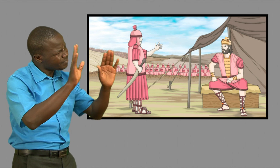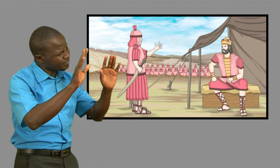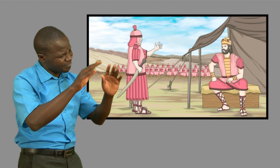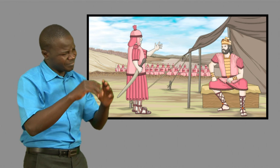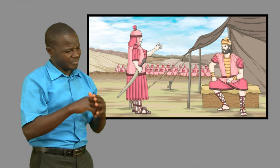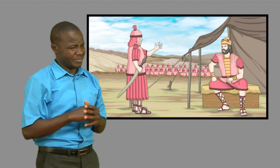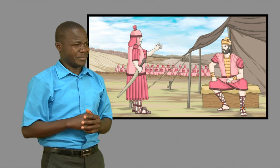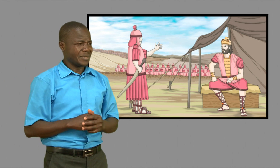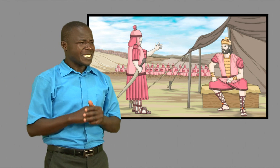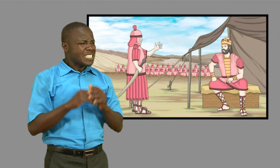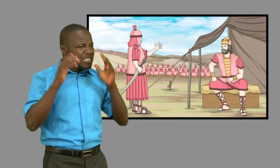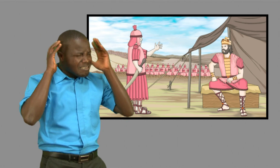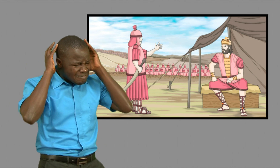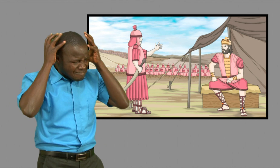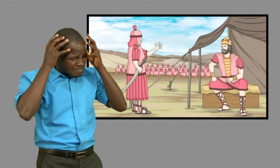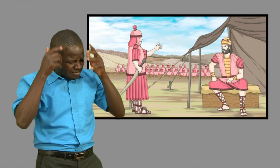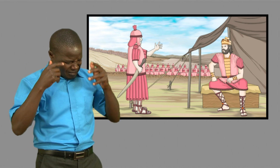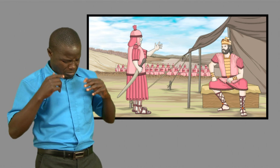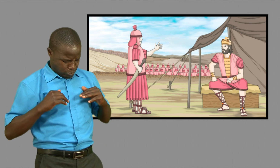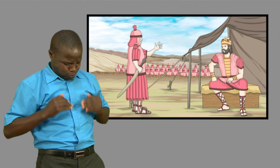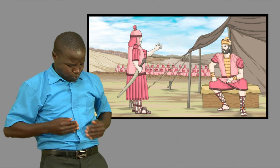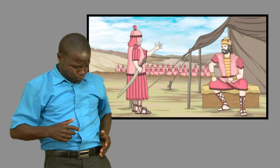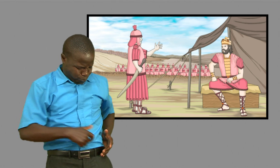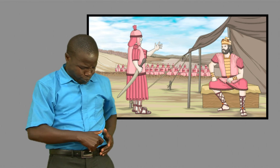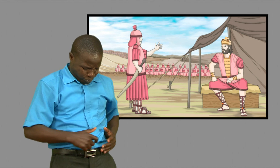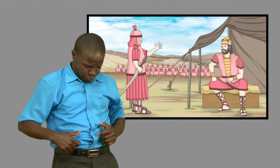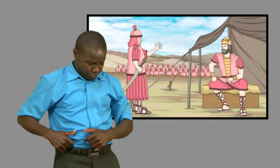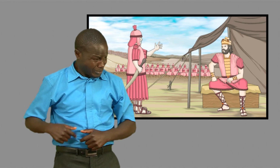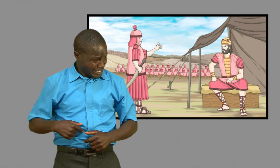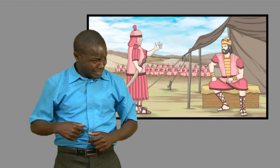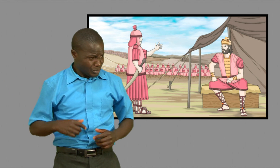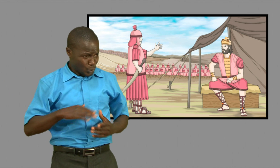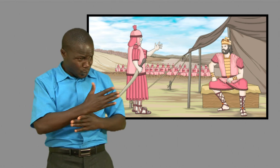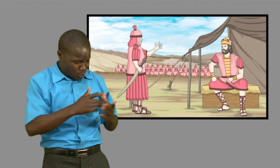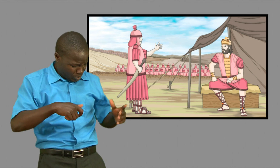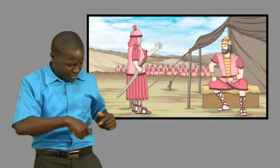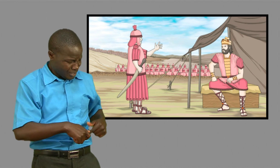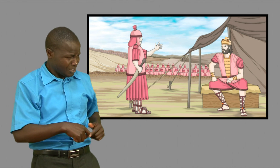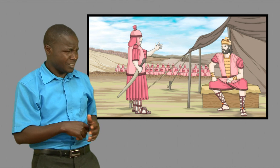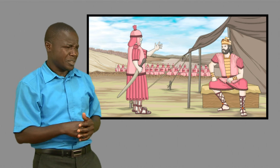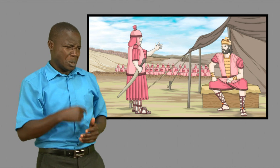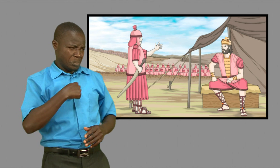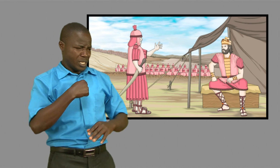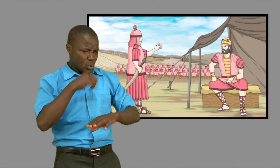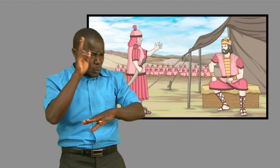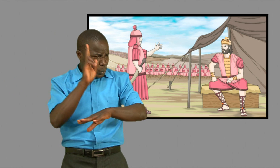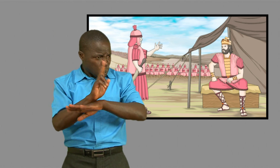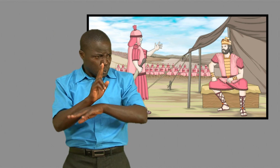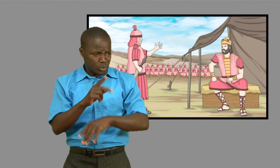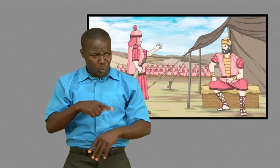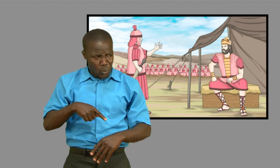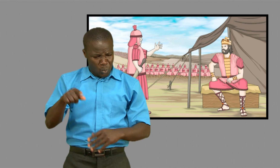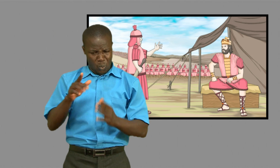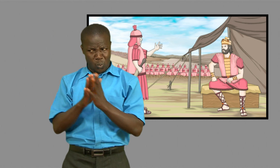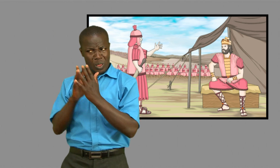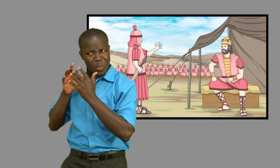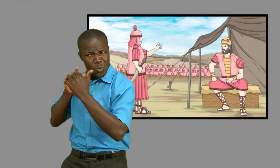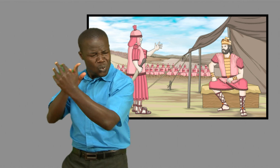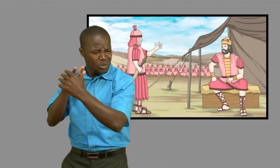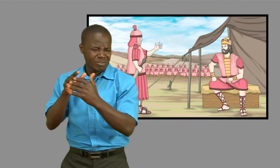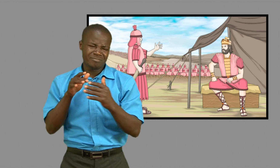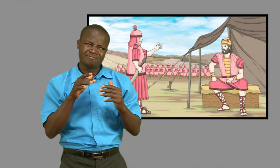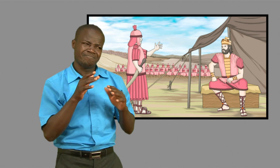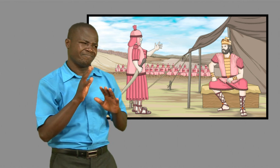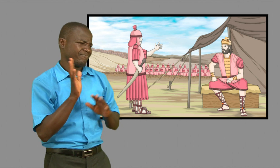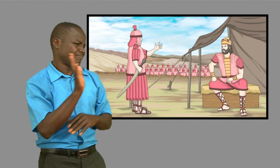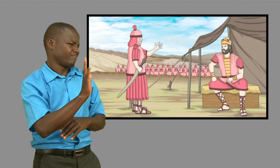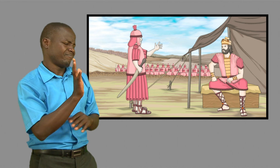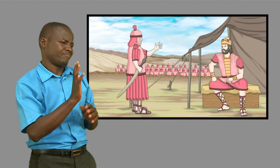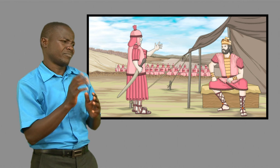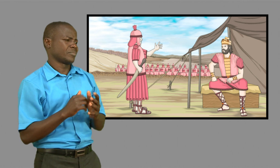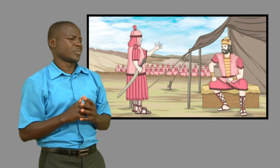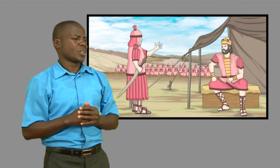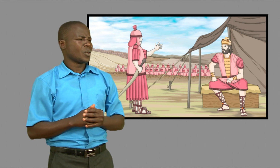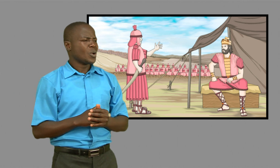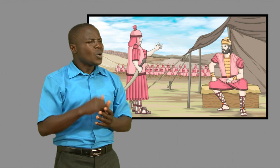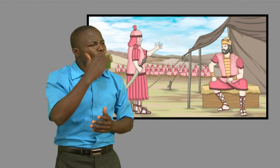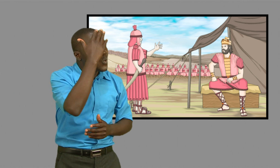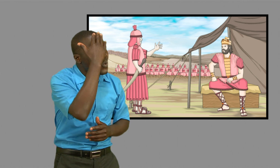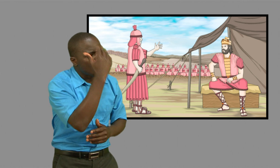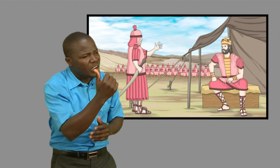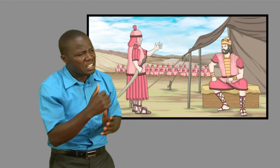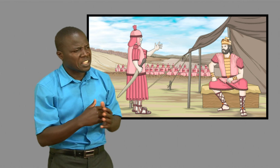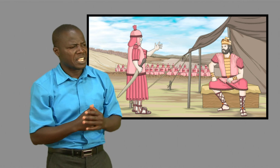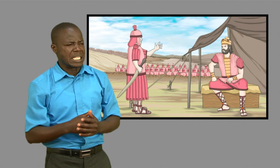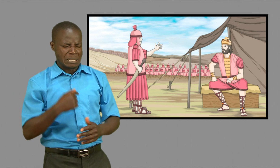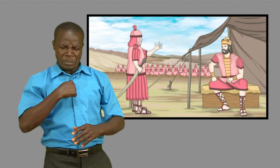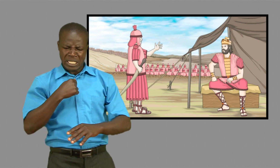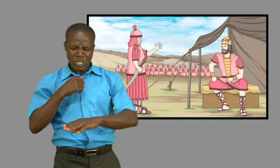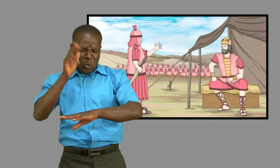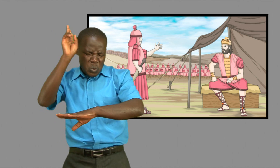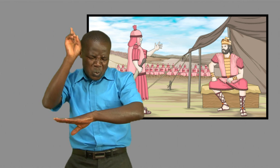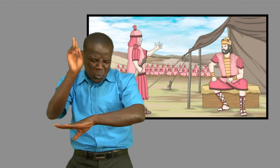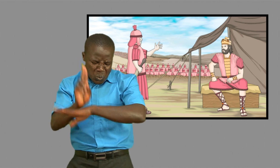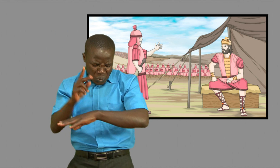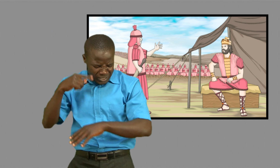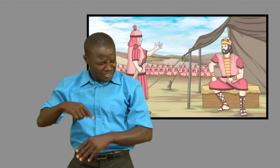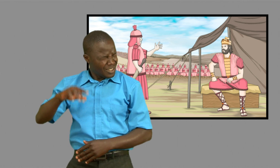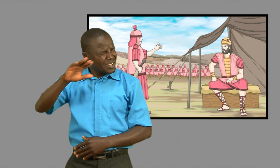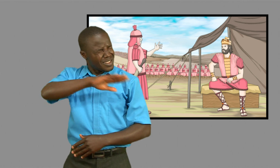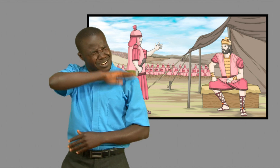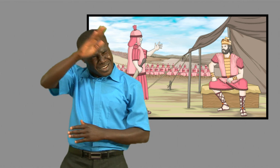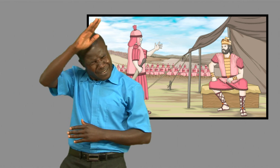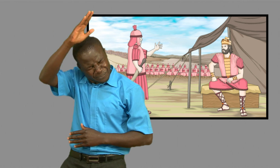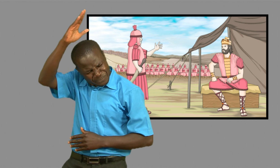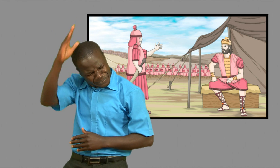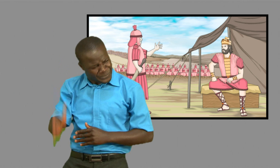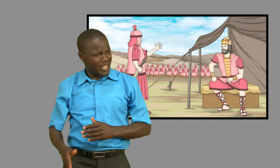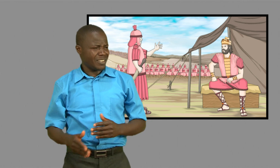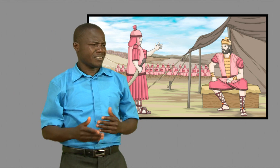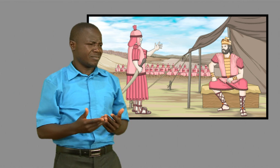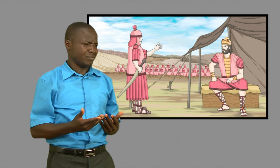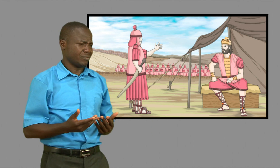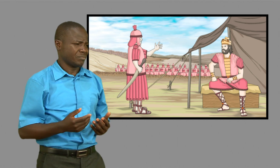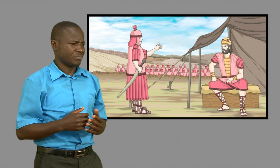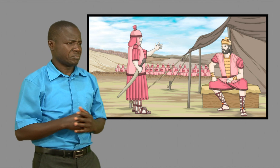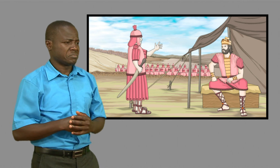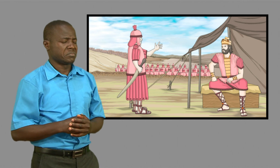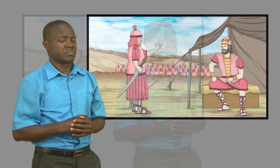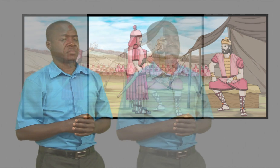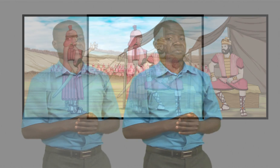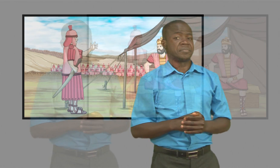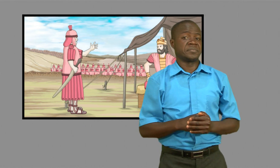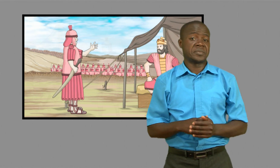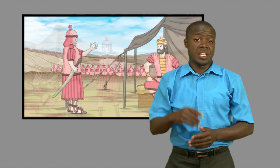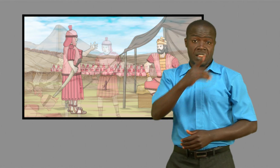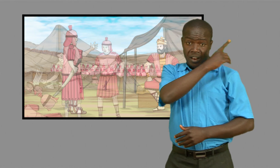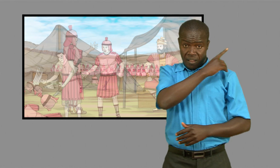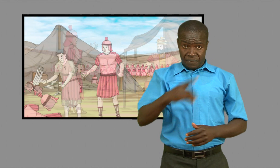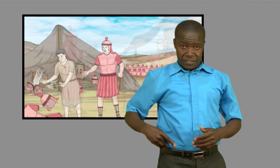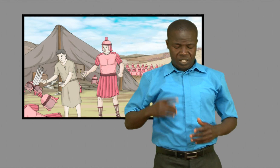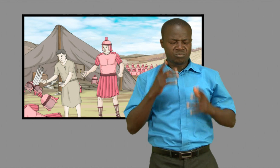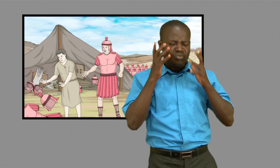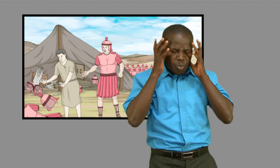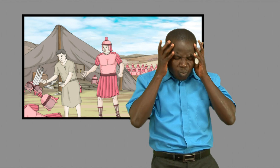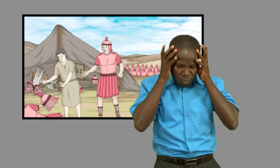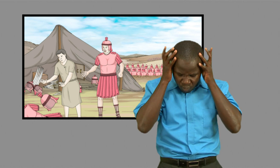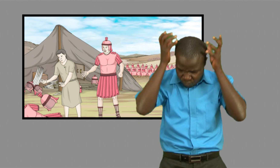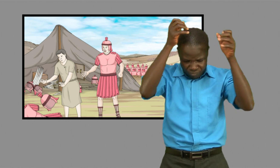“I cannot walk in these,” David said to Saul. “I am not accustomed to them.”